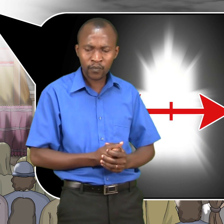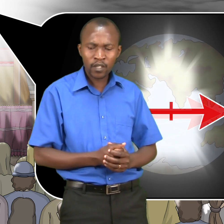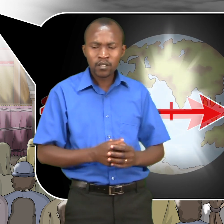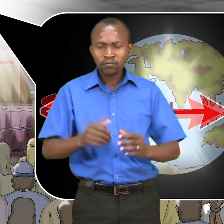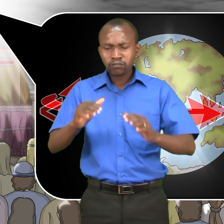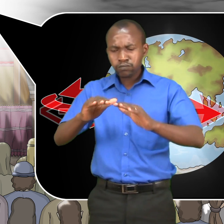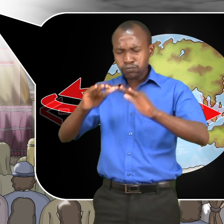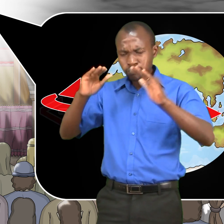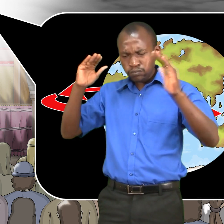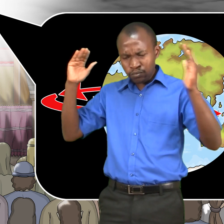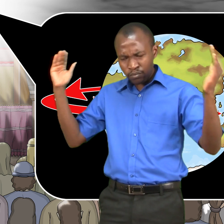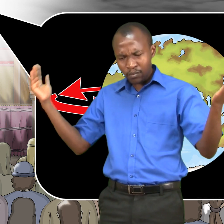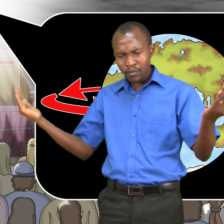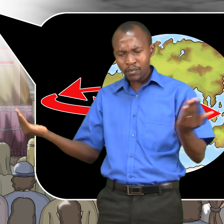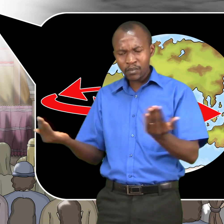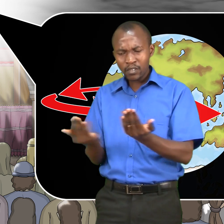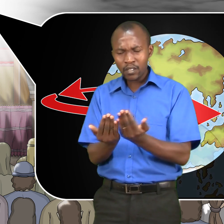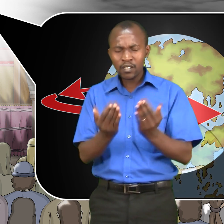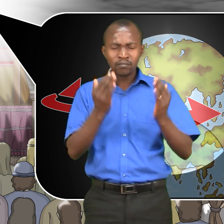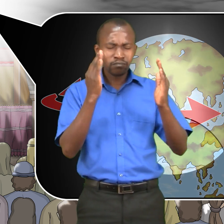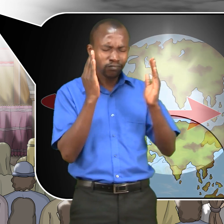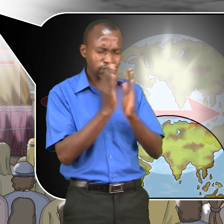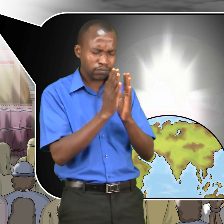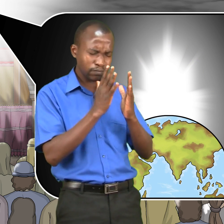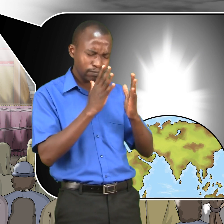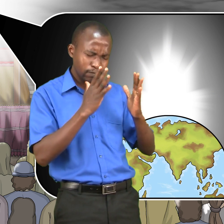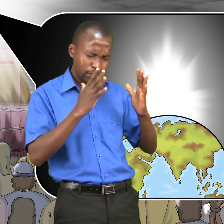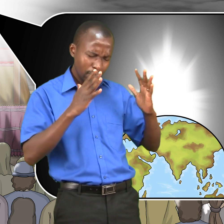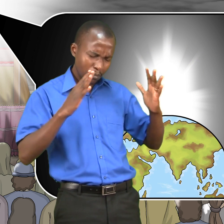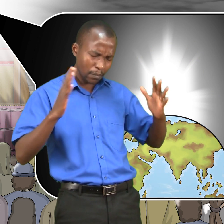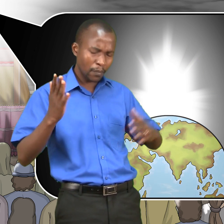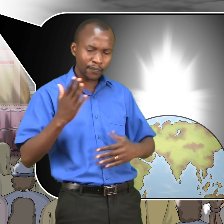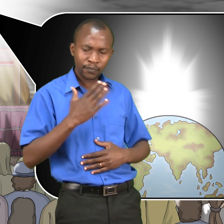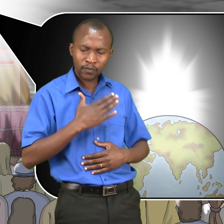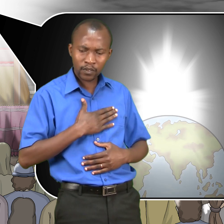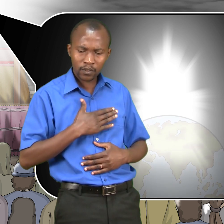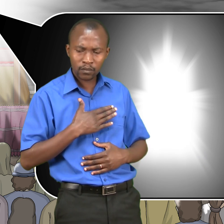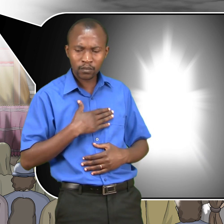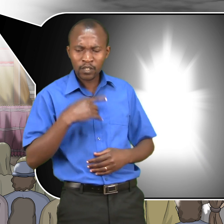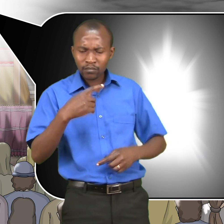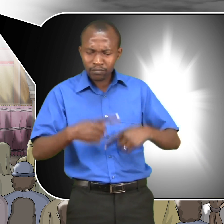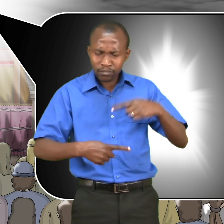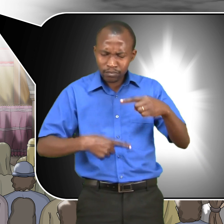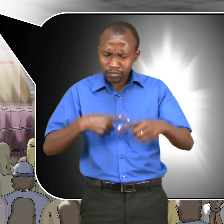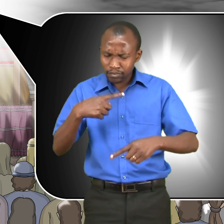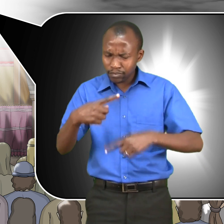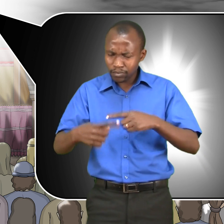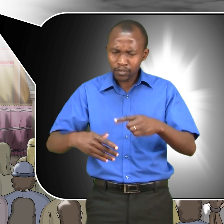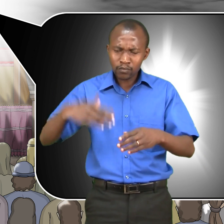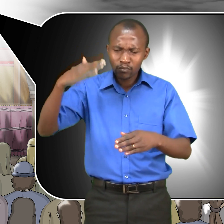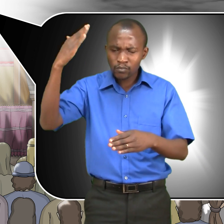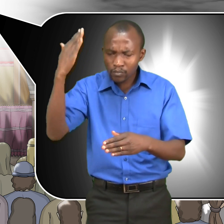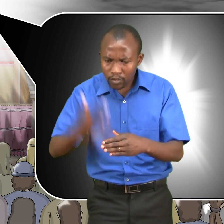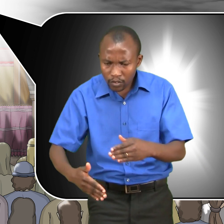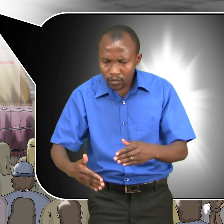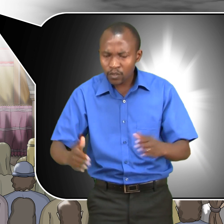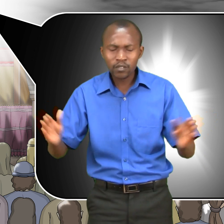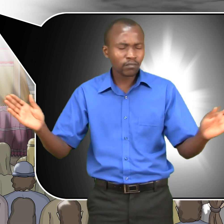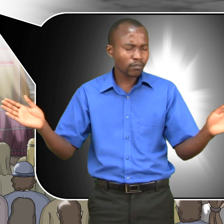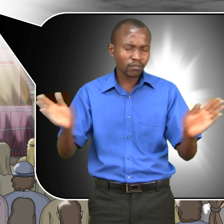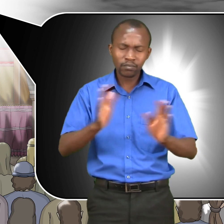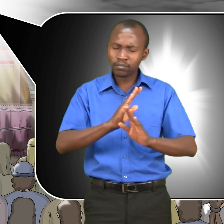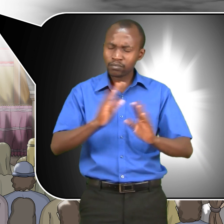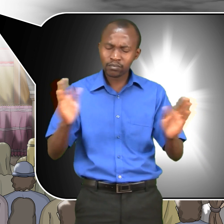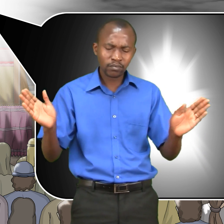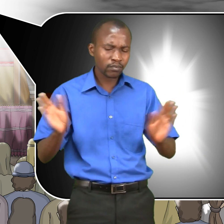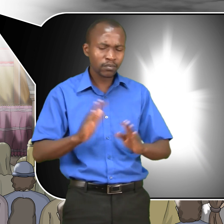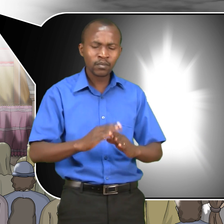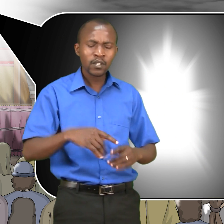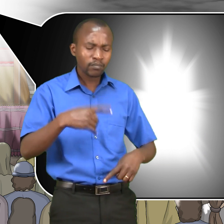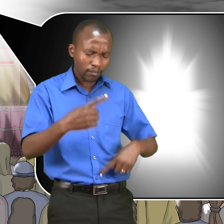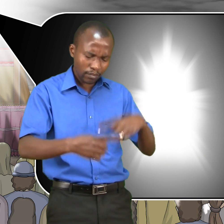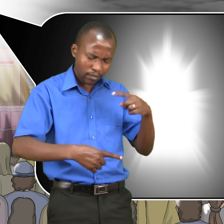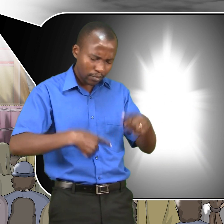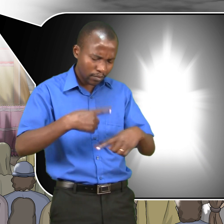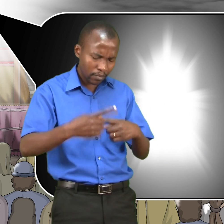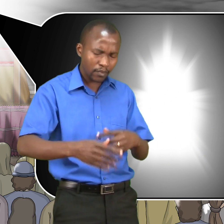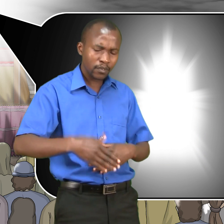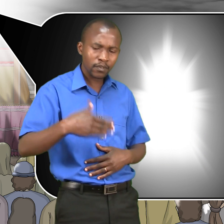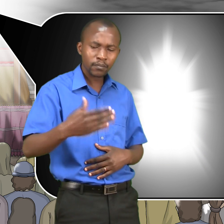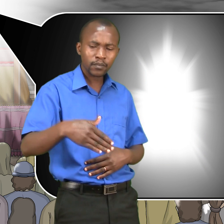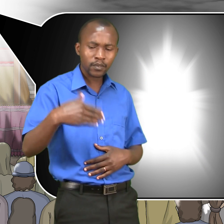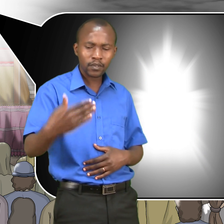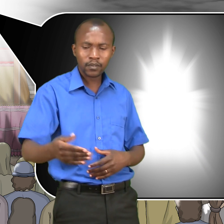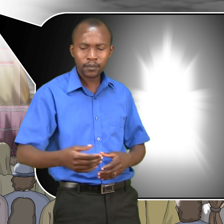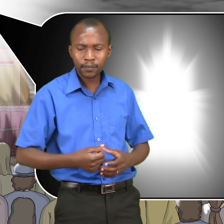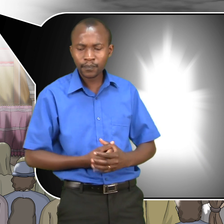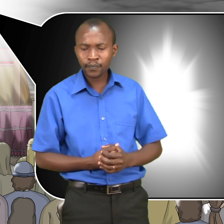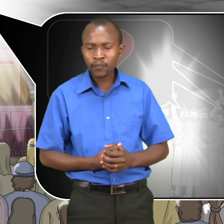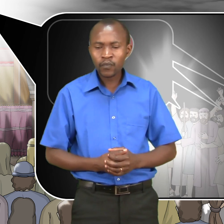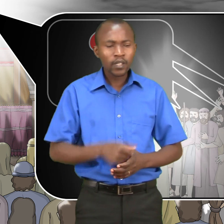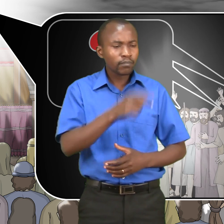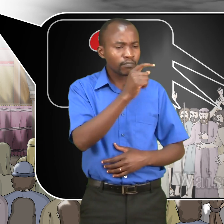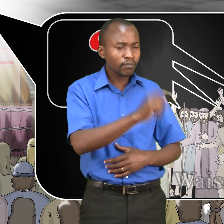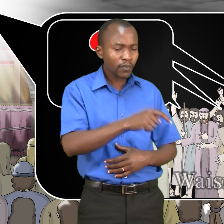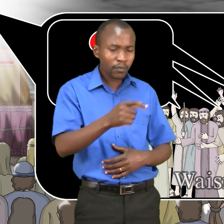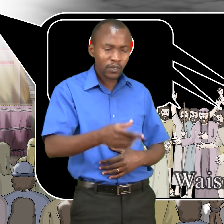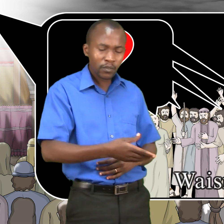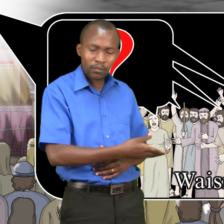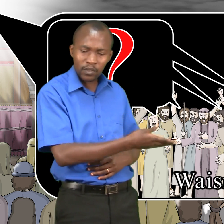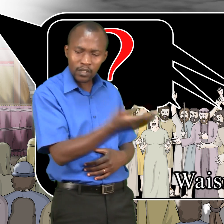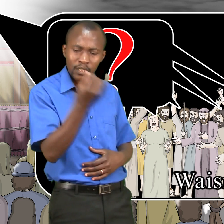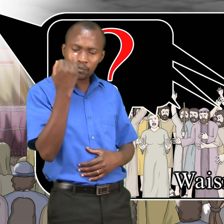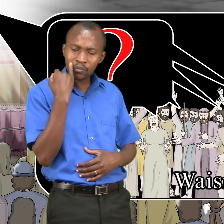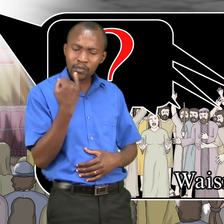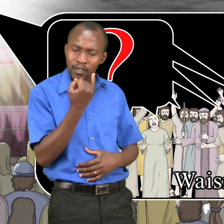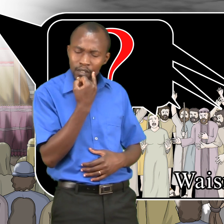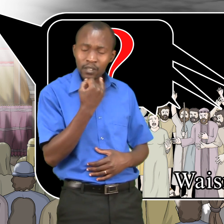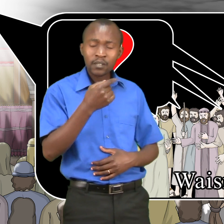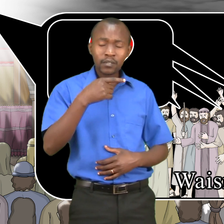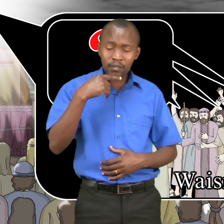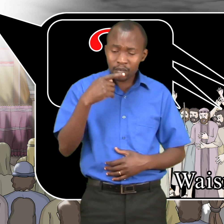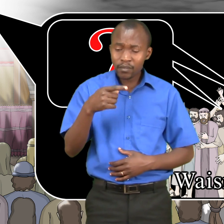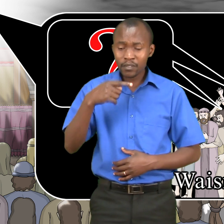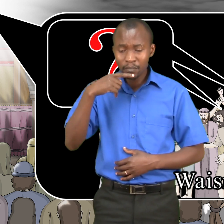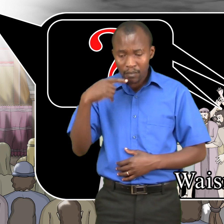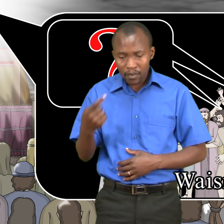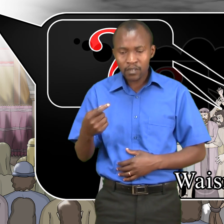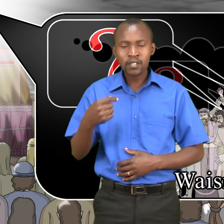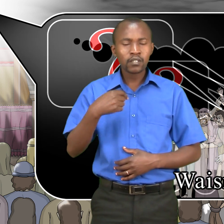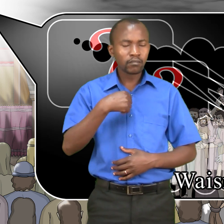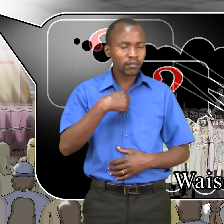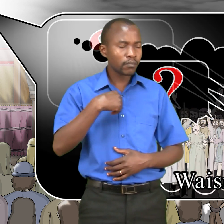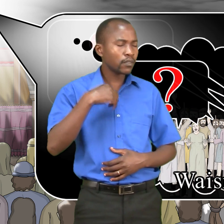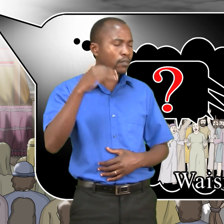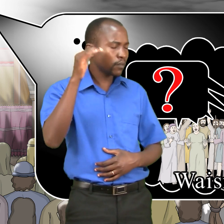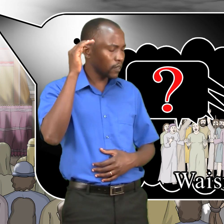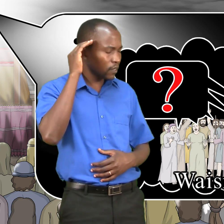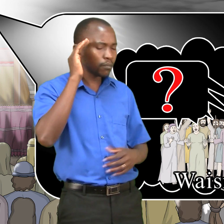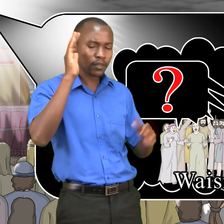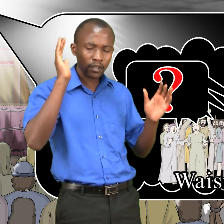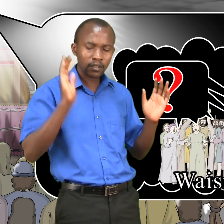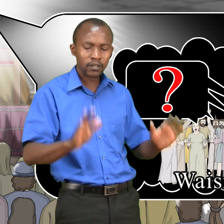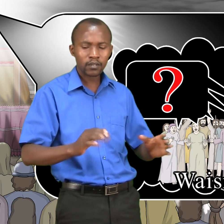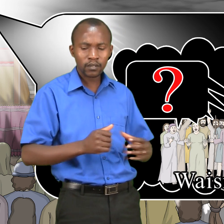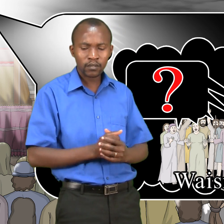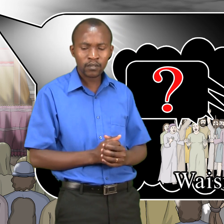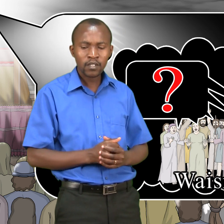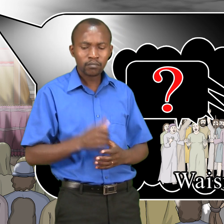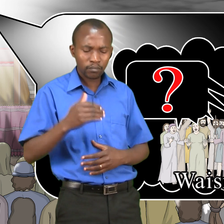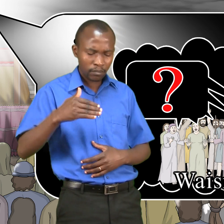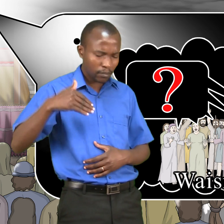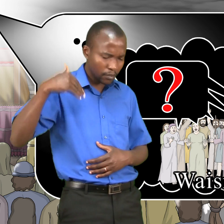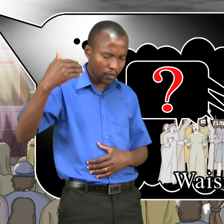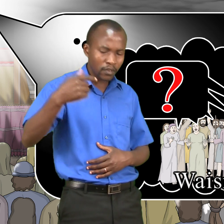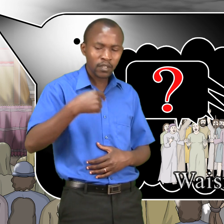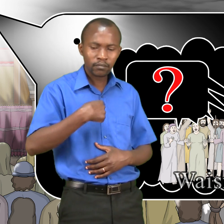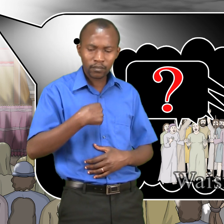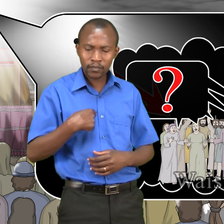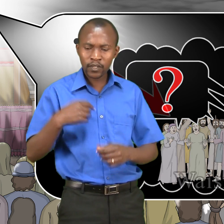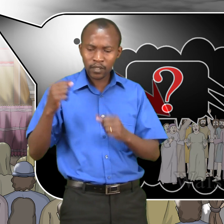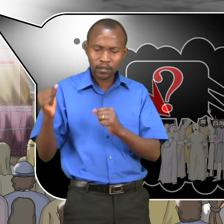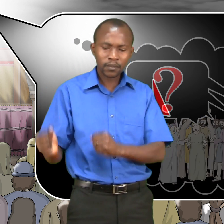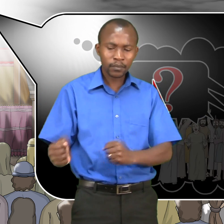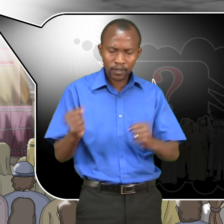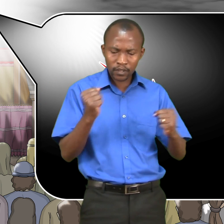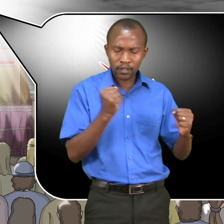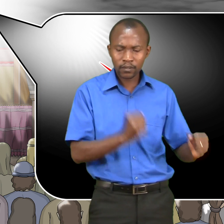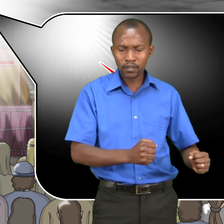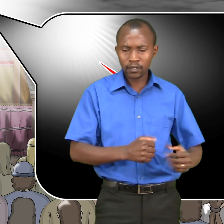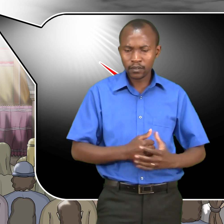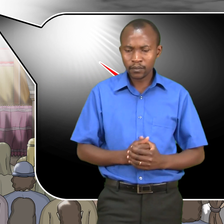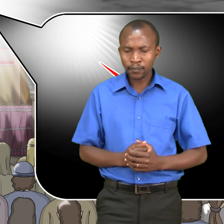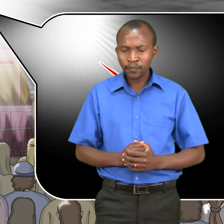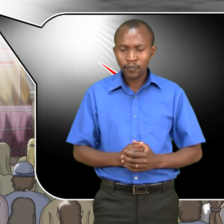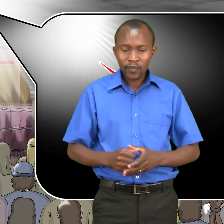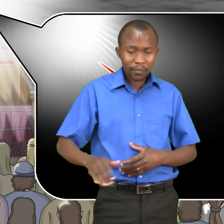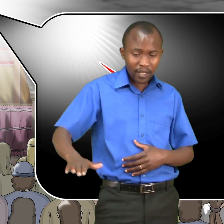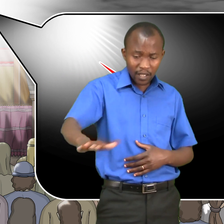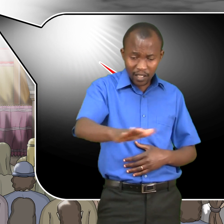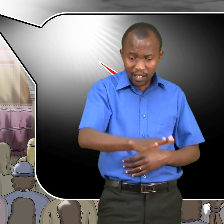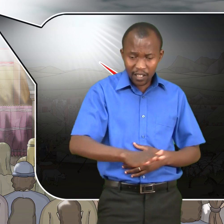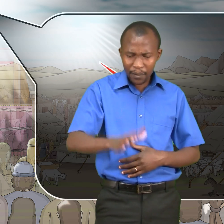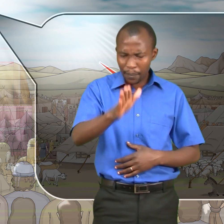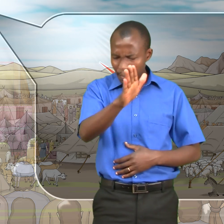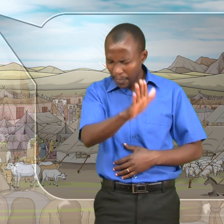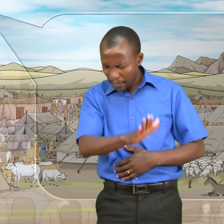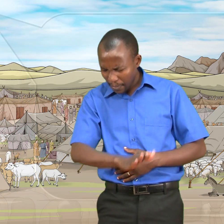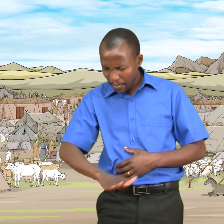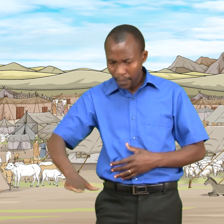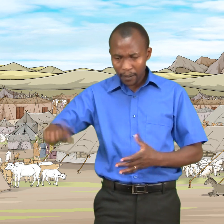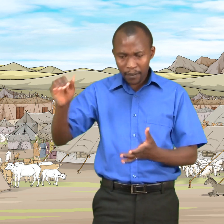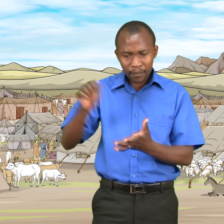So tell them: As surely as I live, declares the LORD, I will do to you exactly as I heard you say.